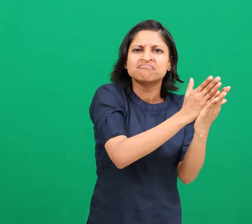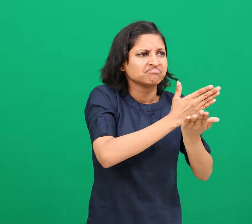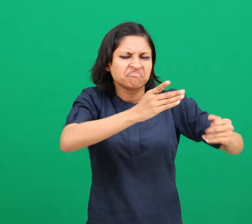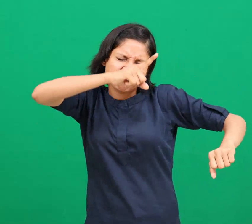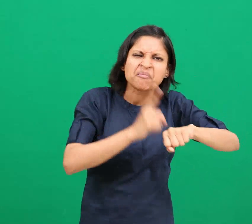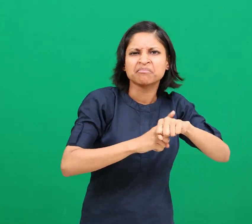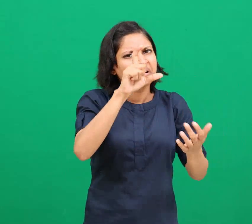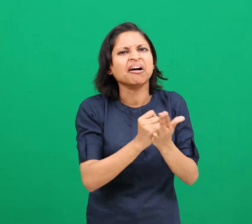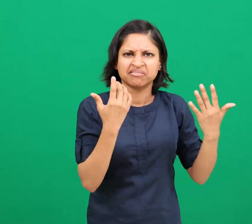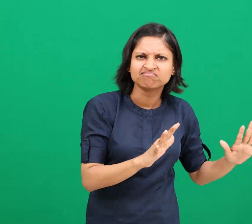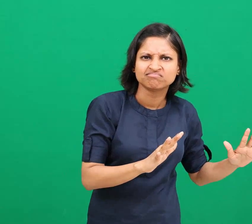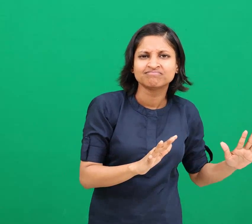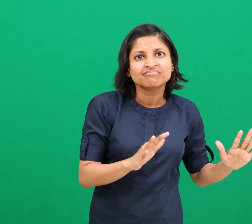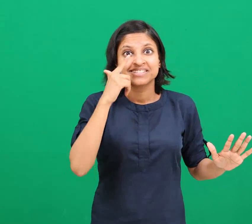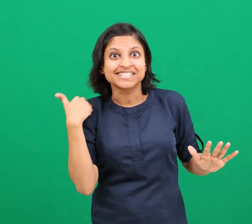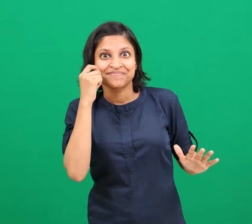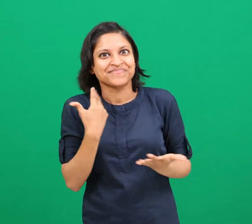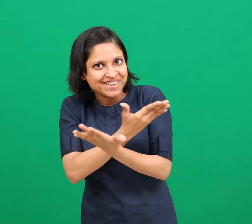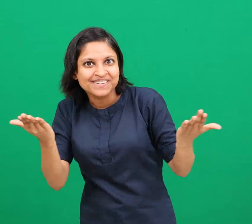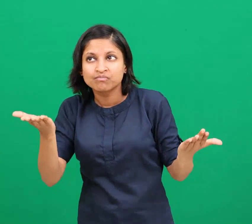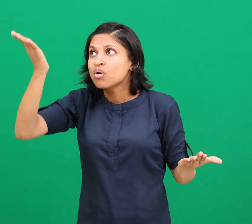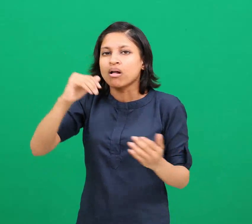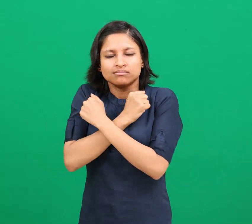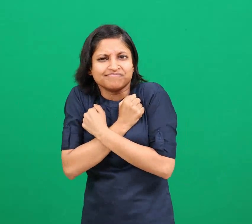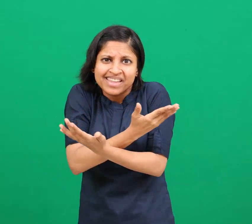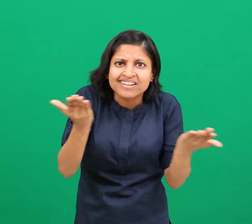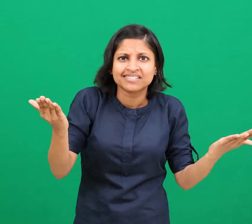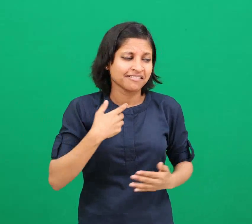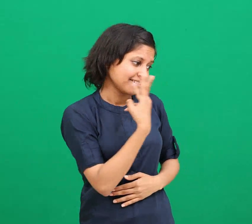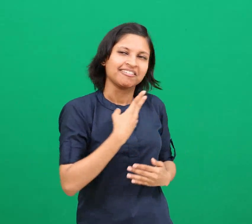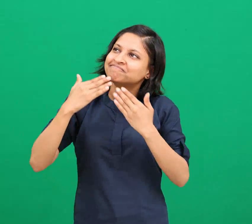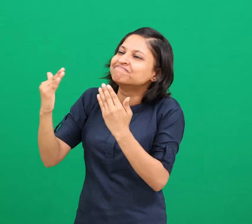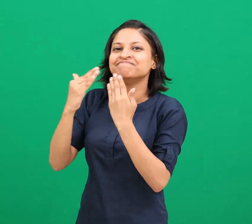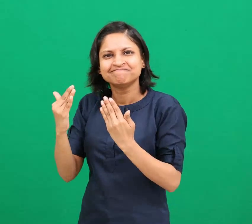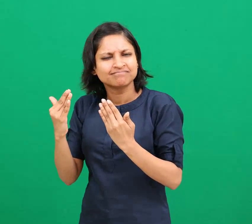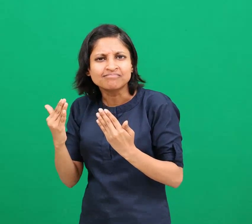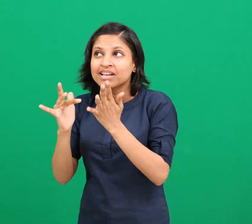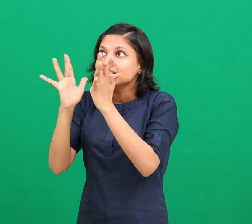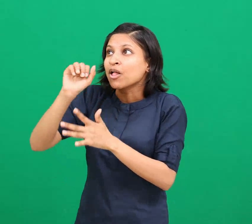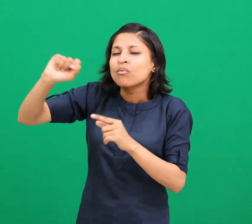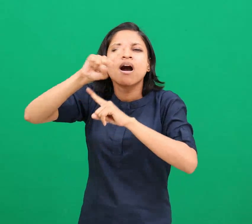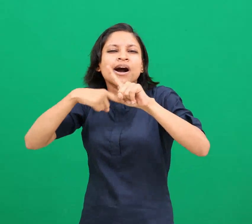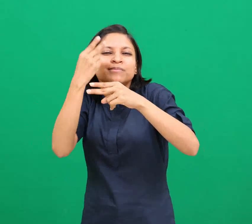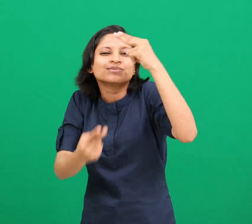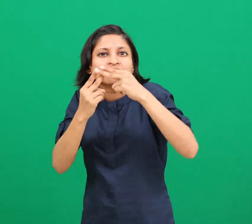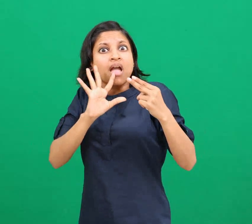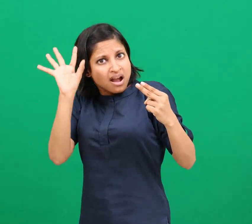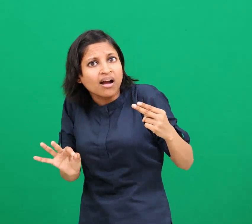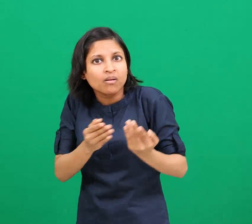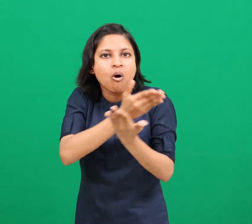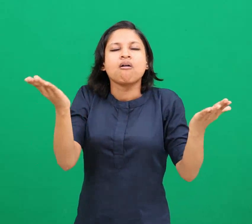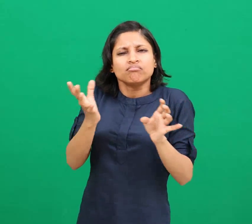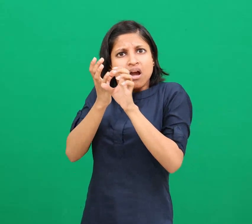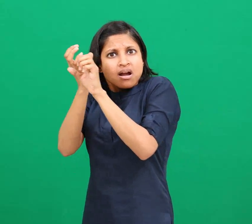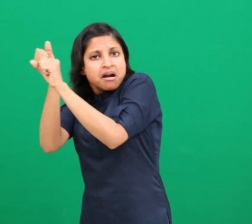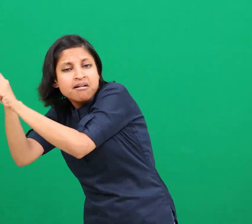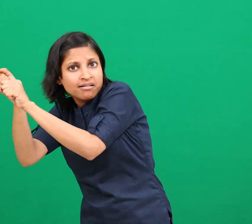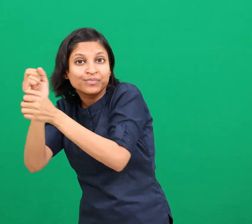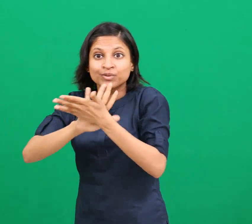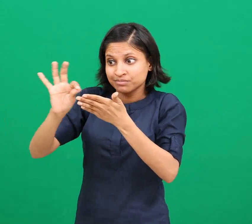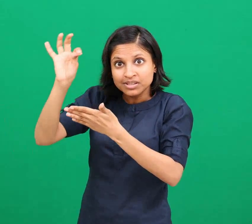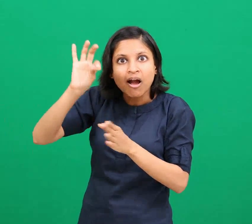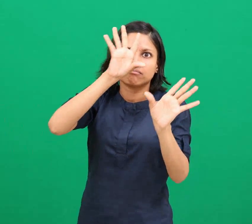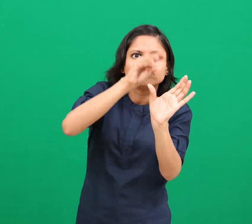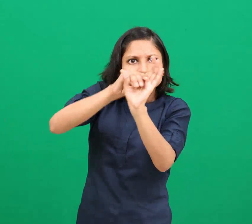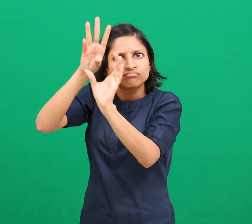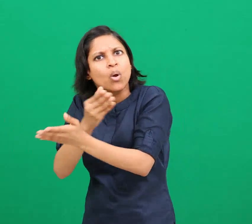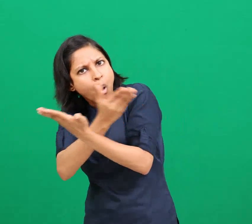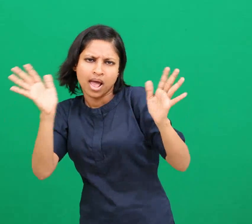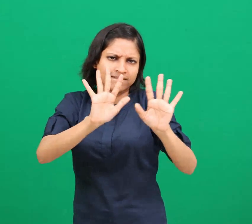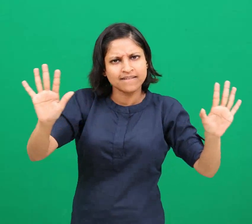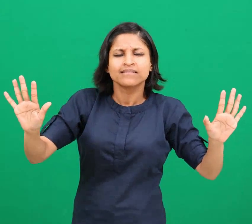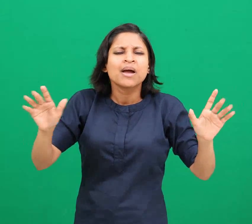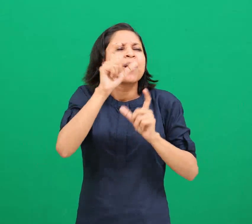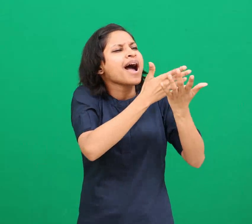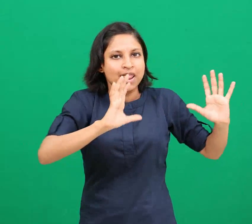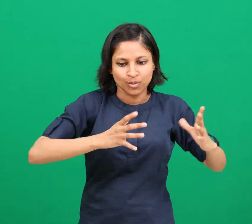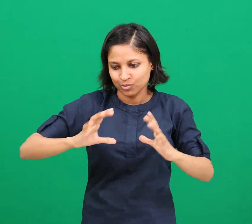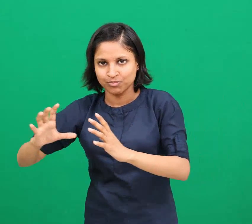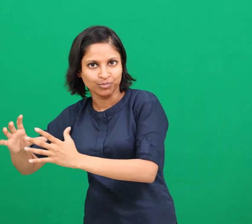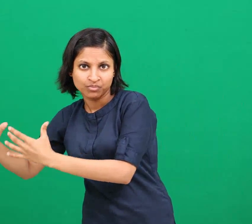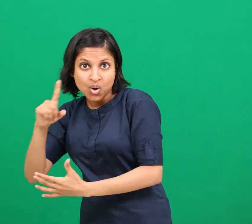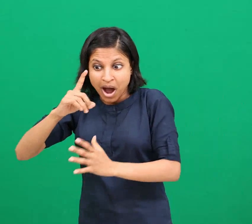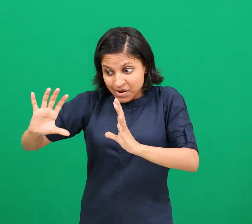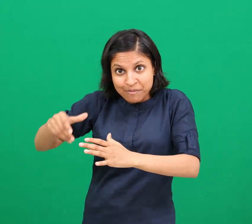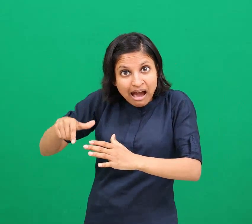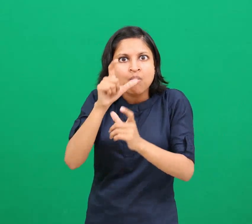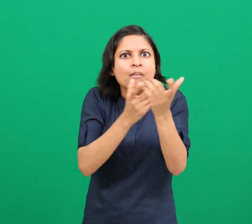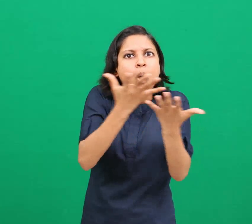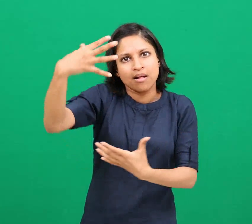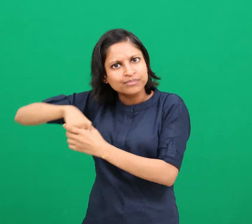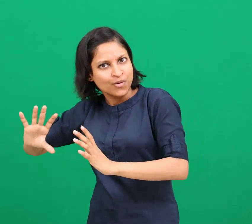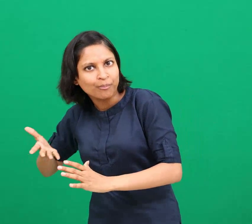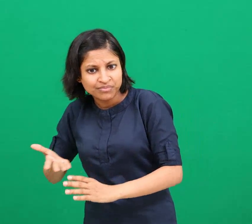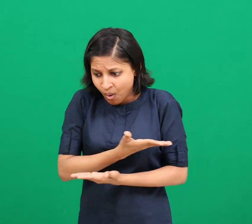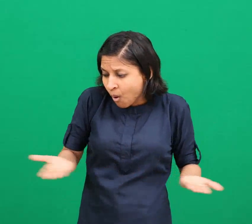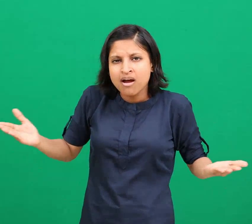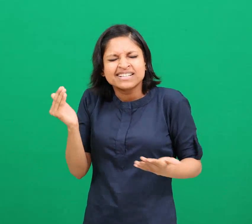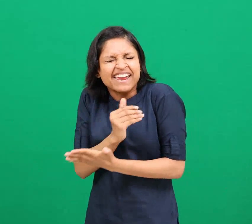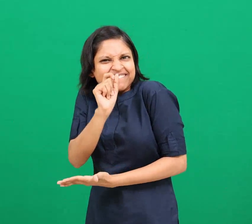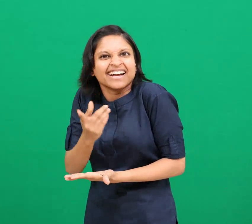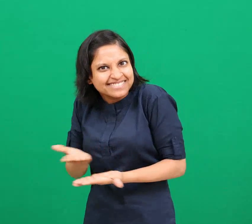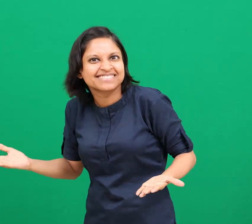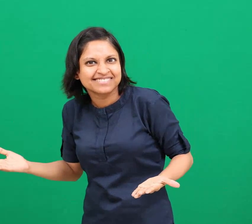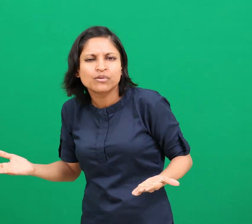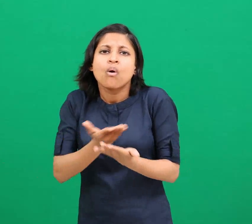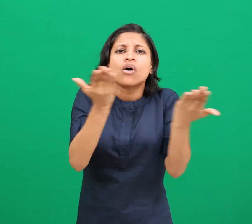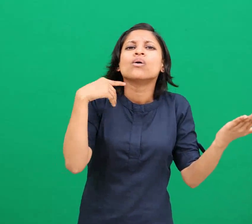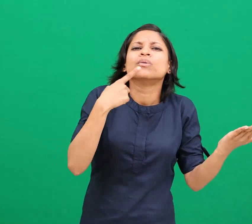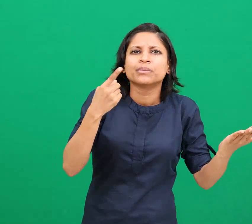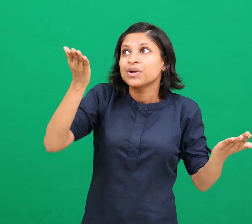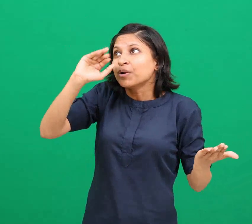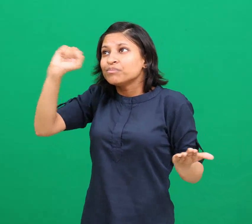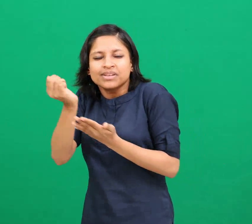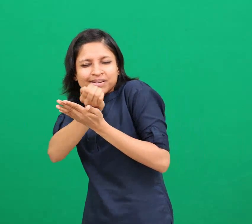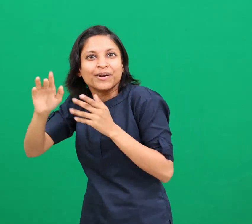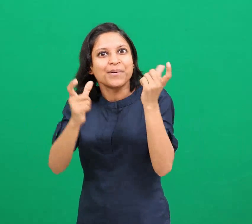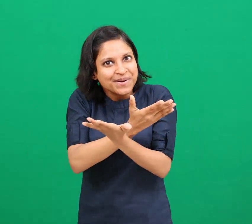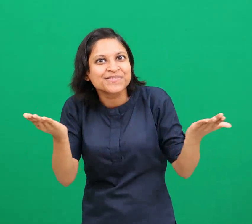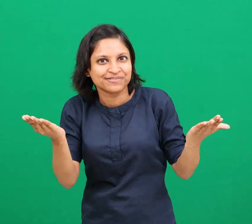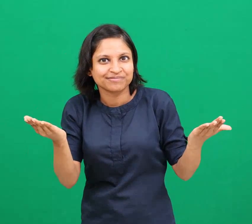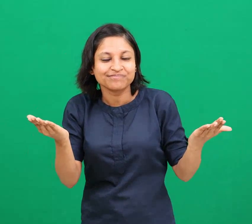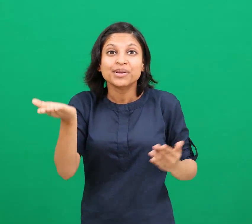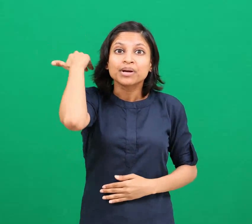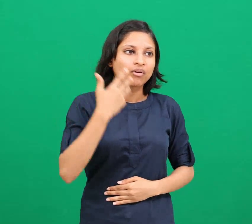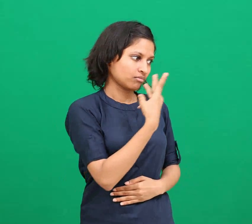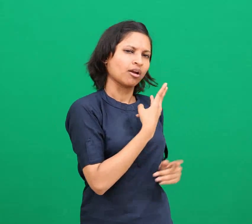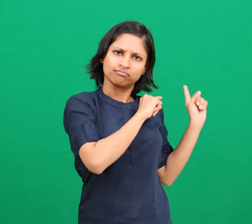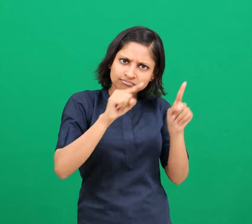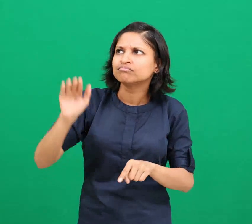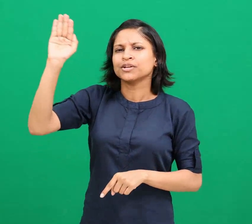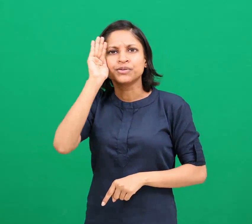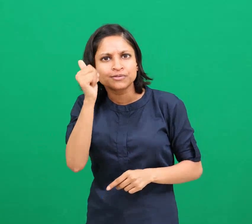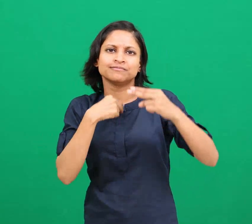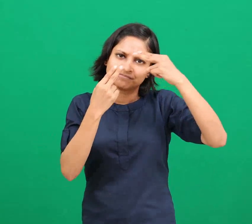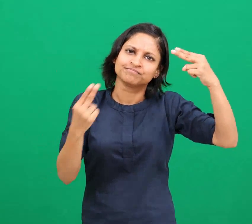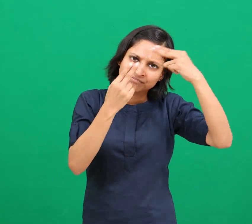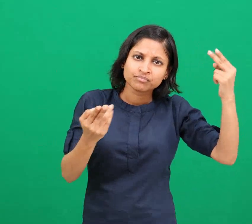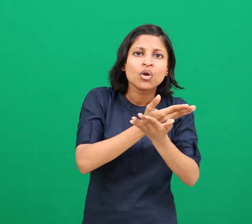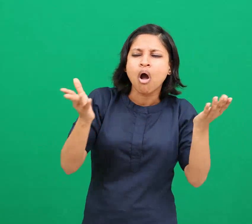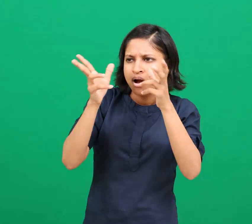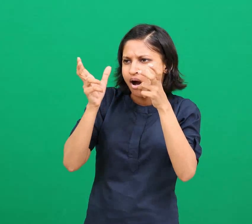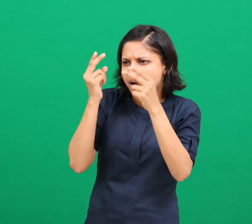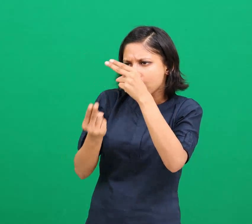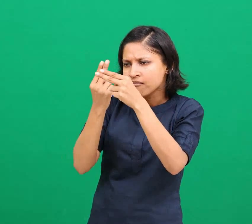But we should always thank God for you, brothers who are loved by the Lord, because God has chosen you from the beginning to be saved by the sanctification of the Spirit and by faith in the truth.